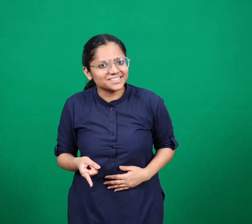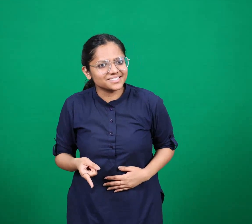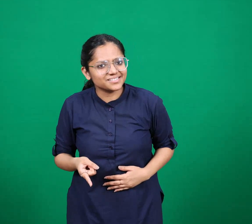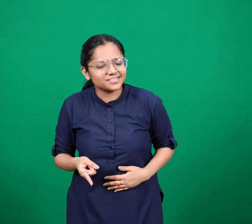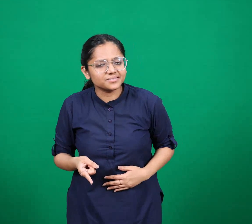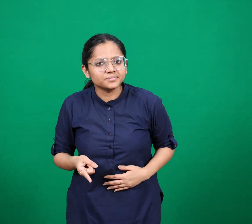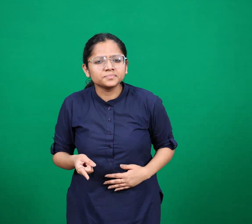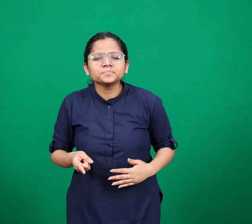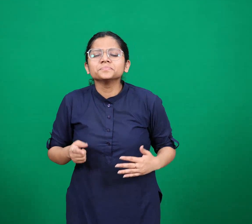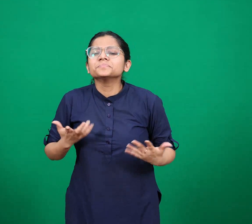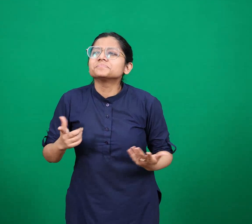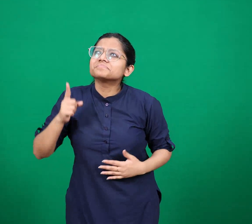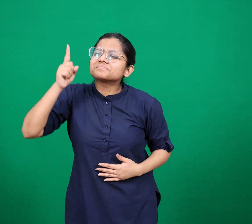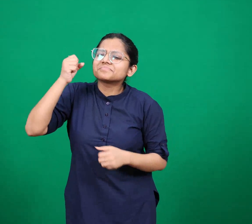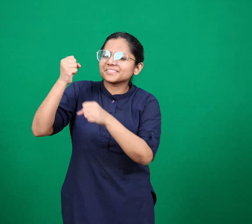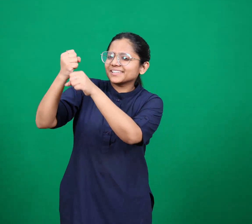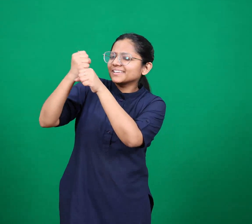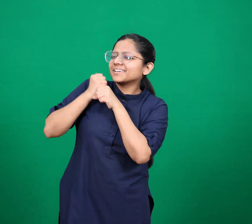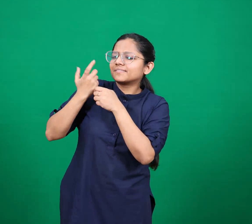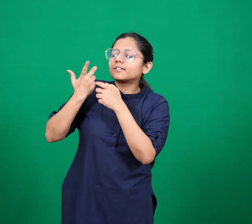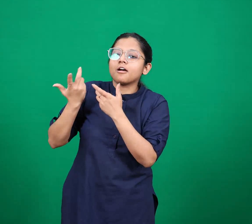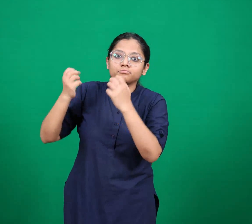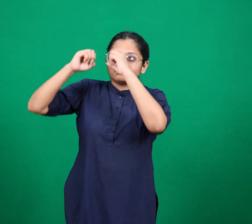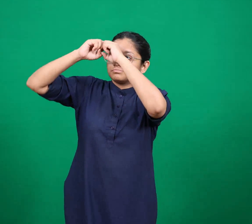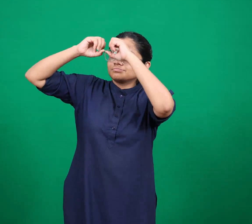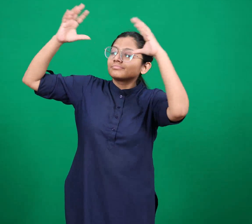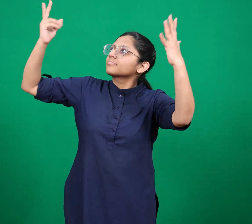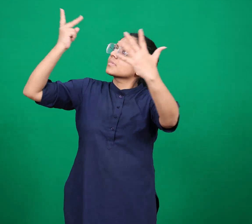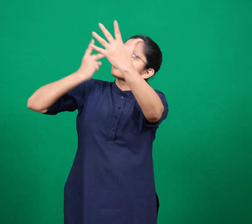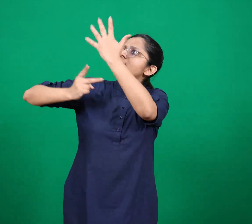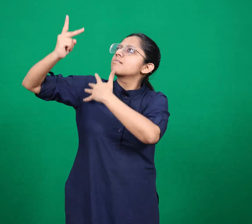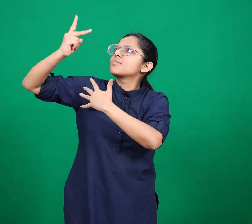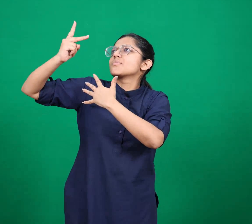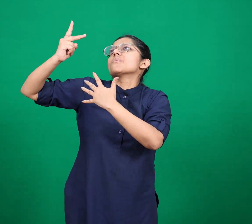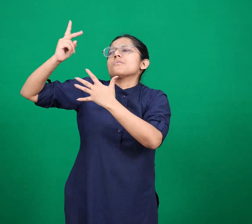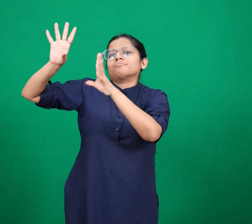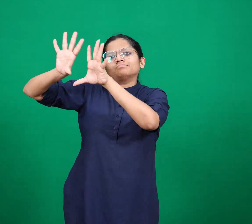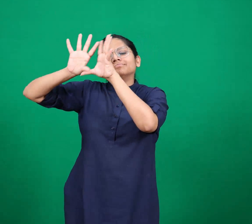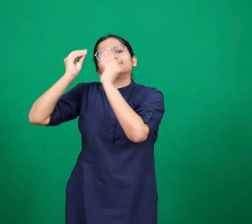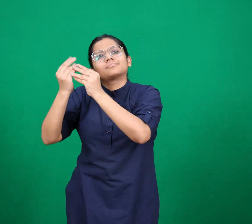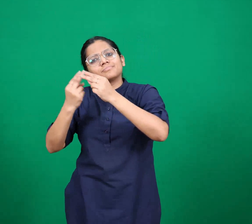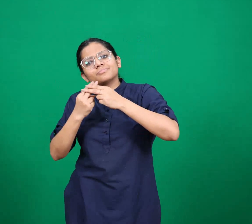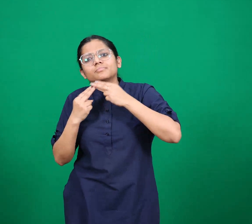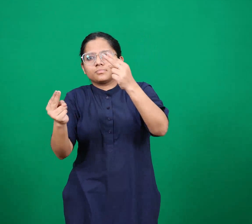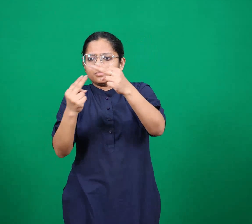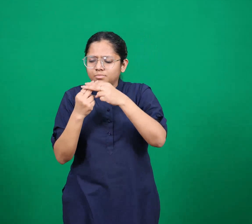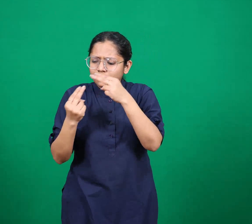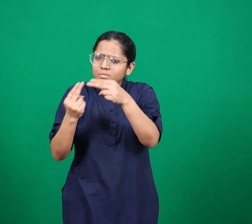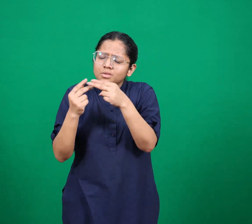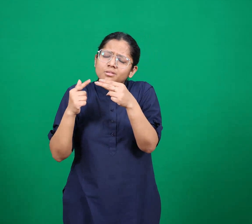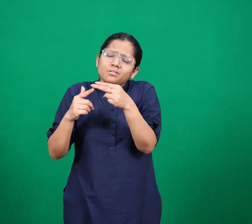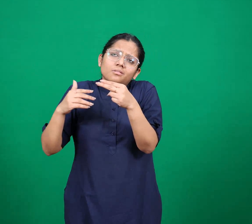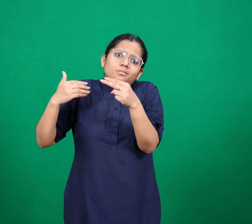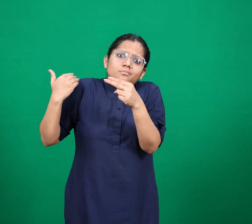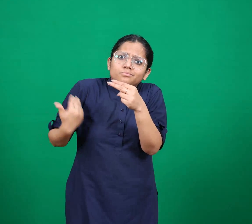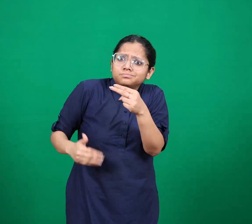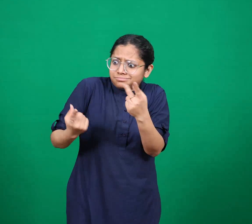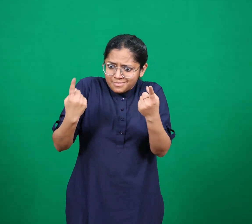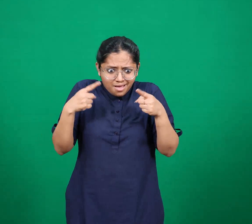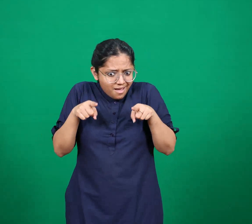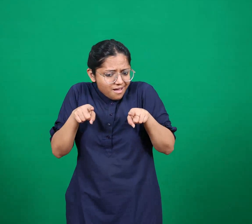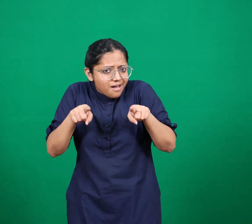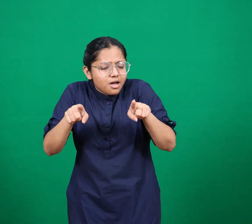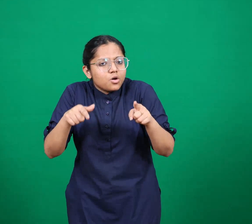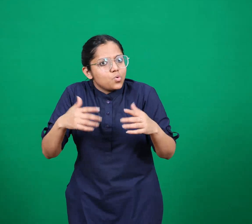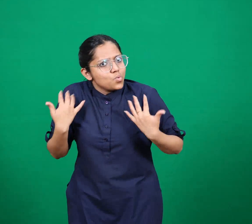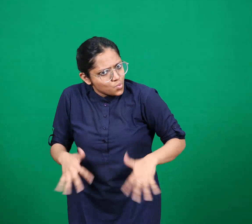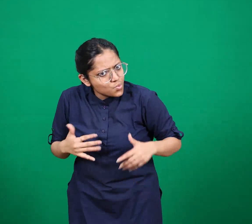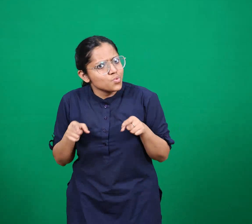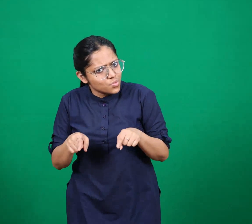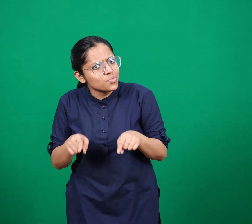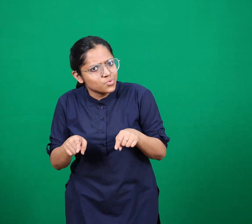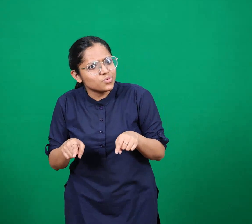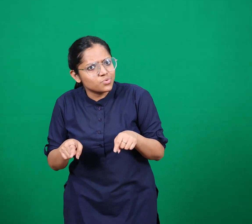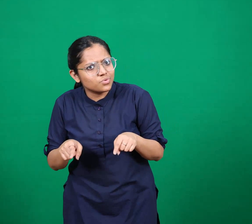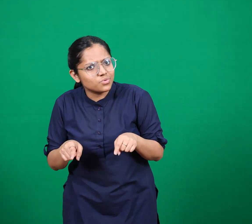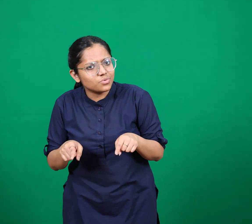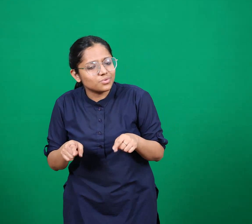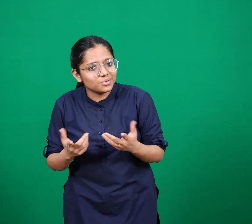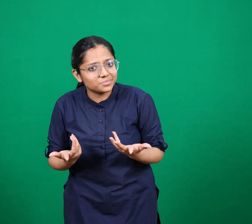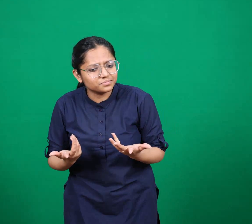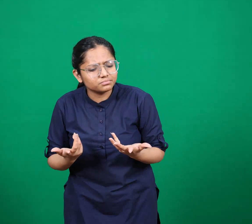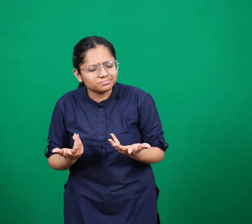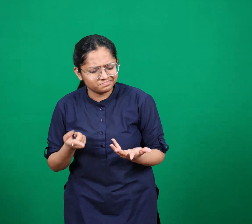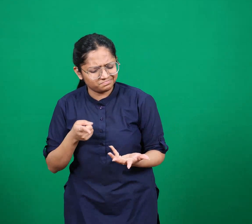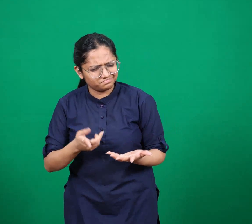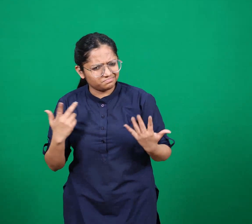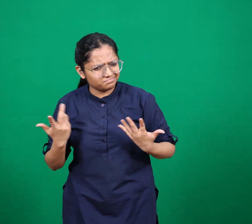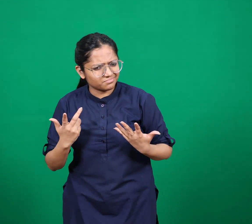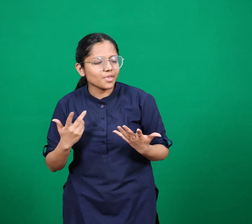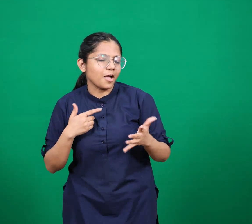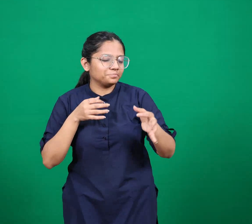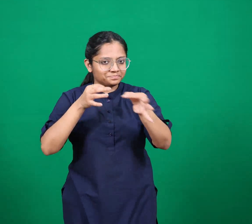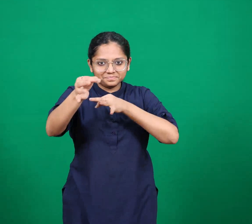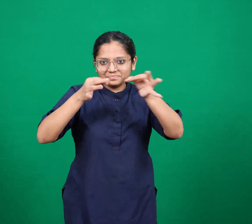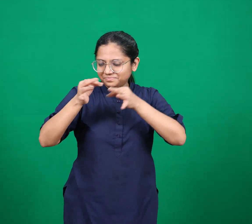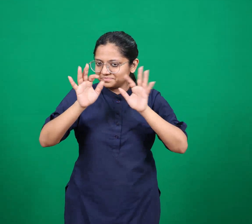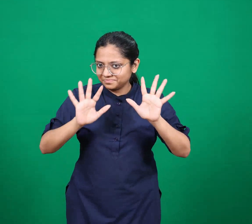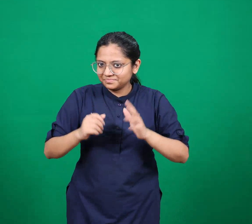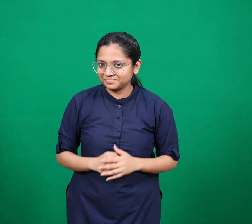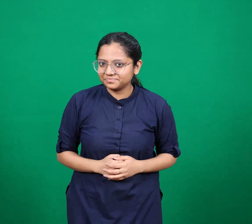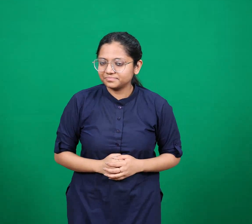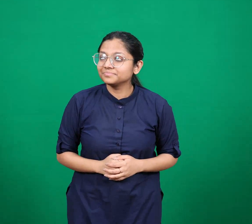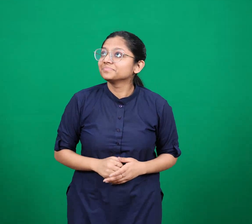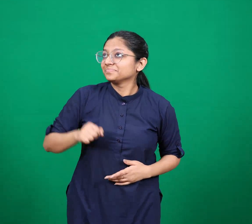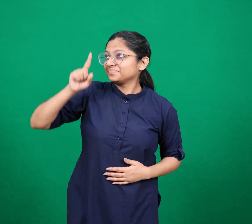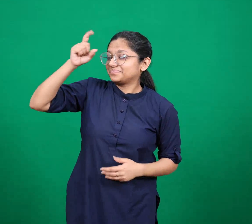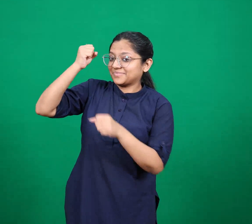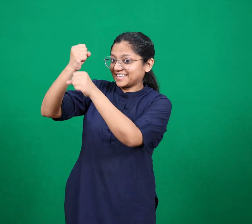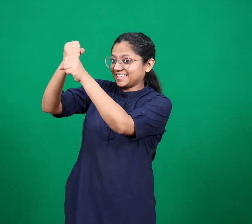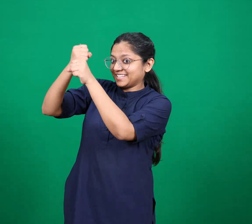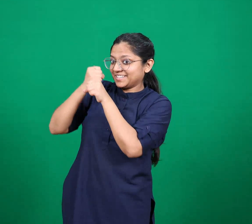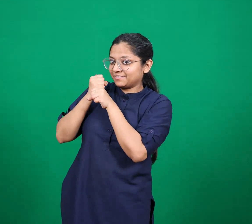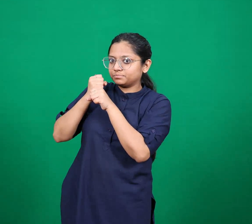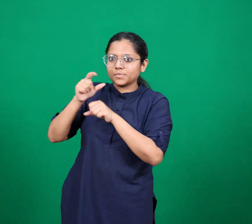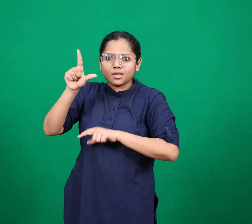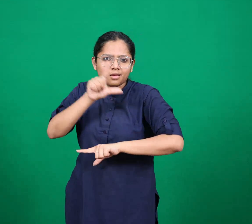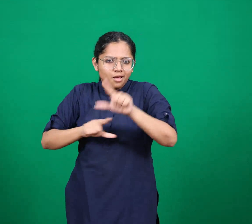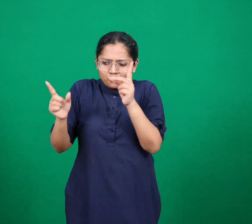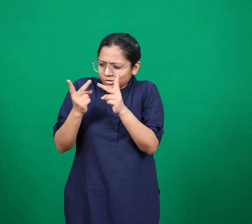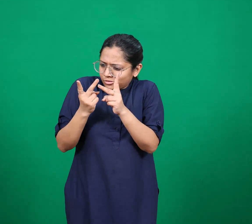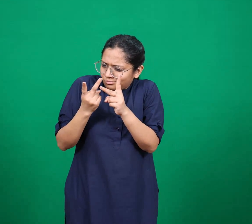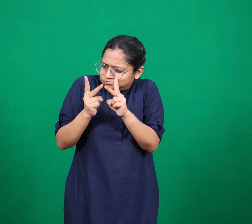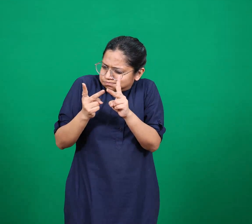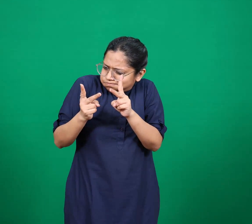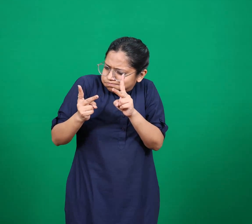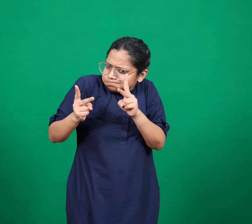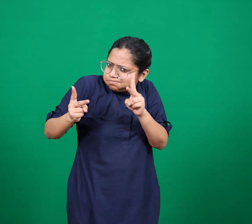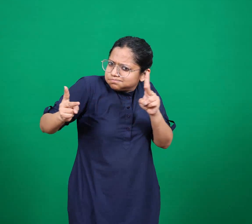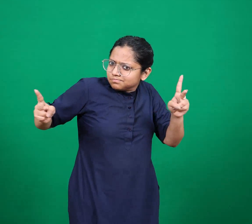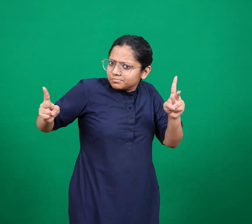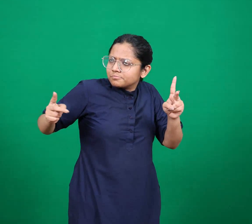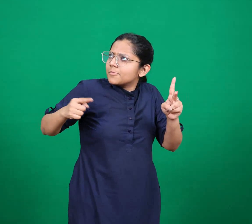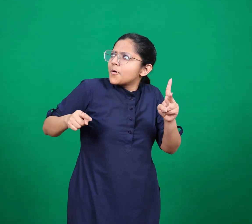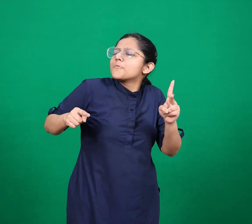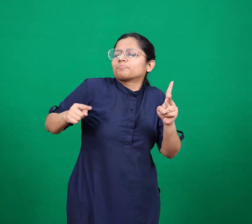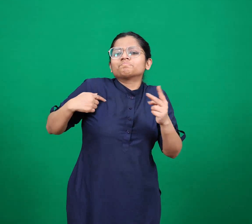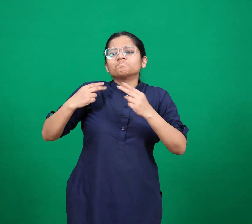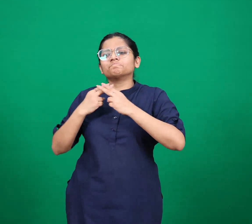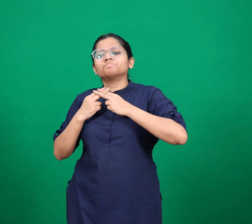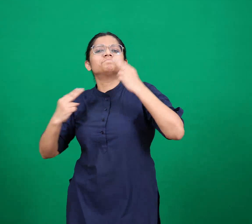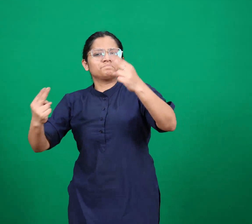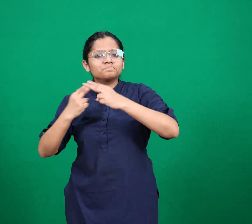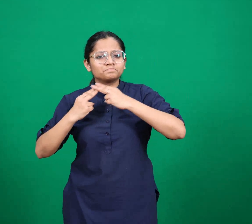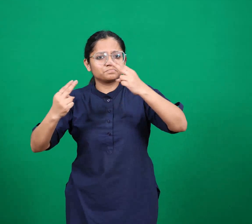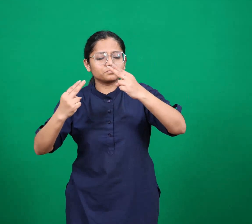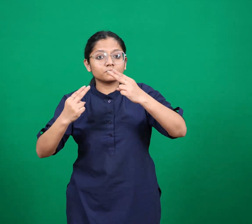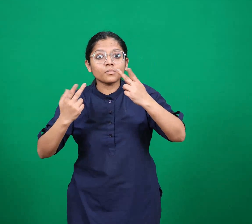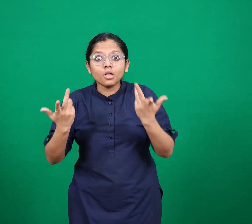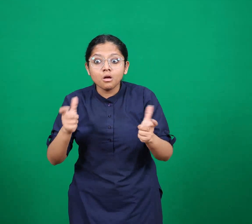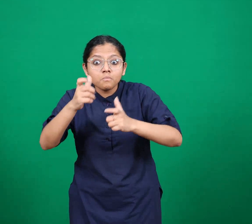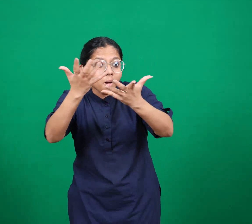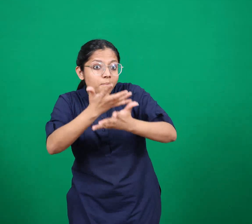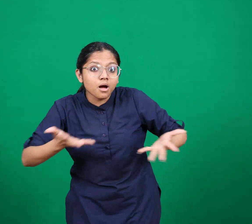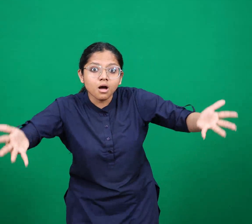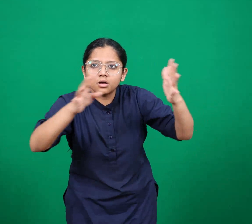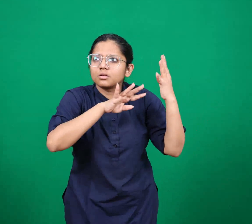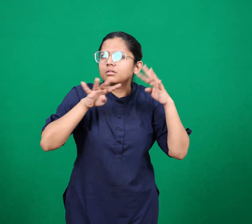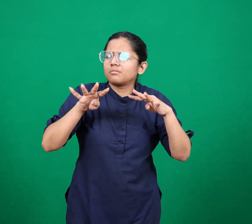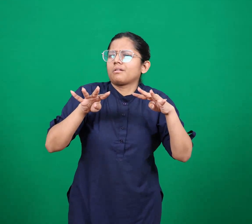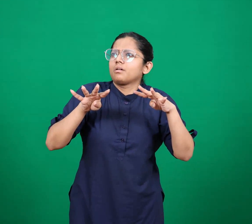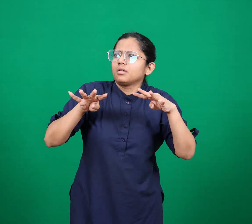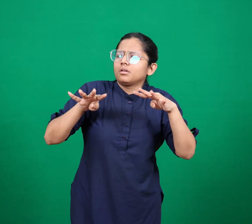For he who speaks in a tongue does not speak to men, but to God.